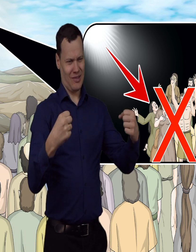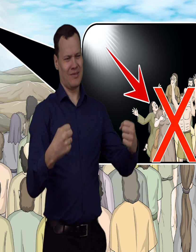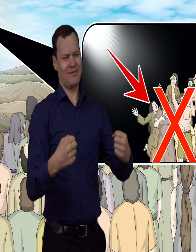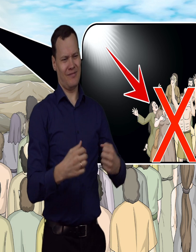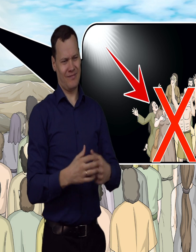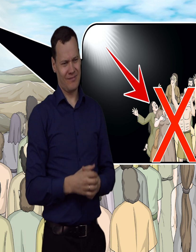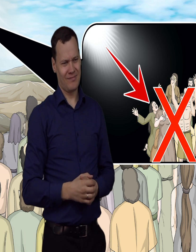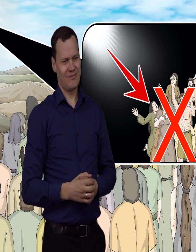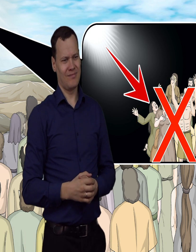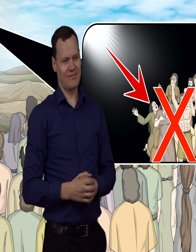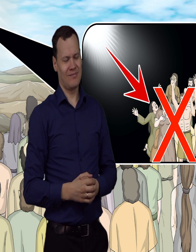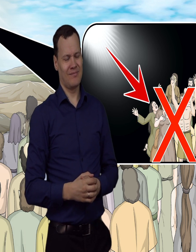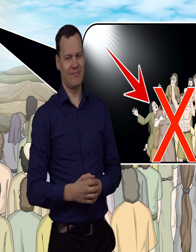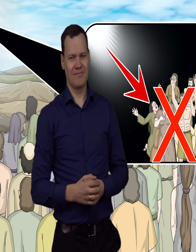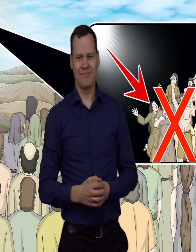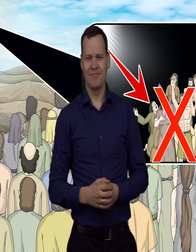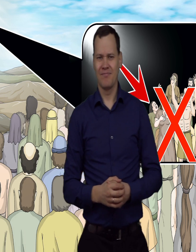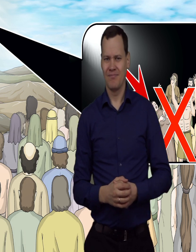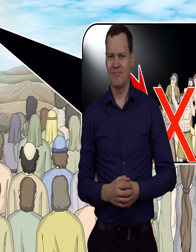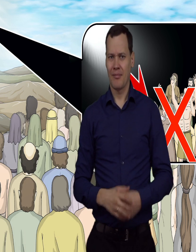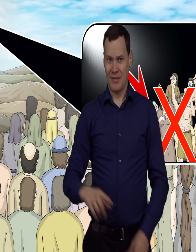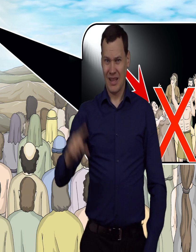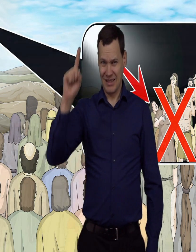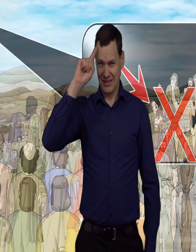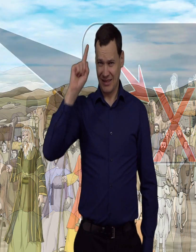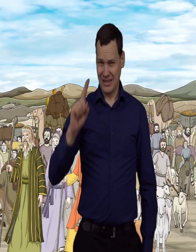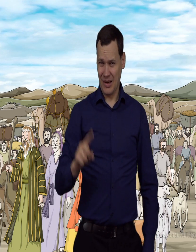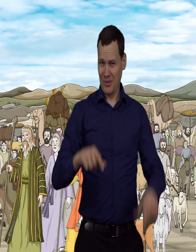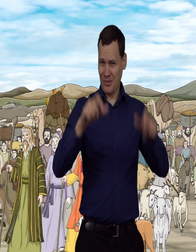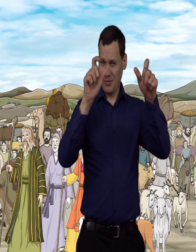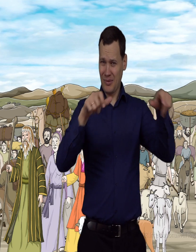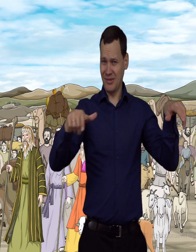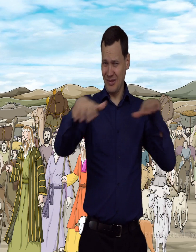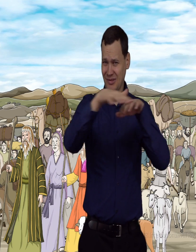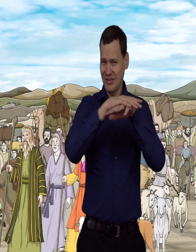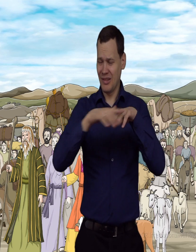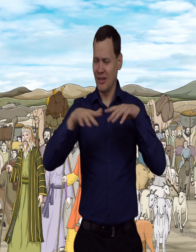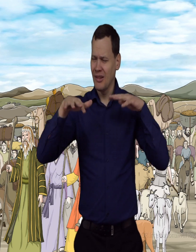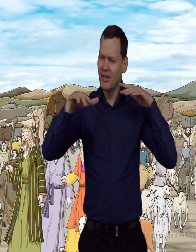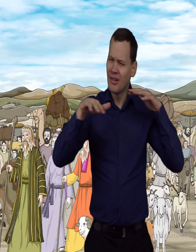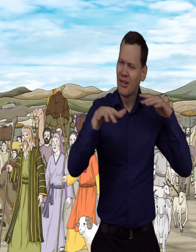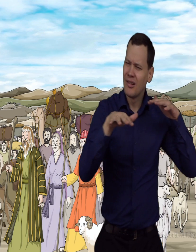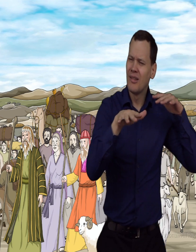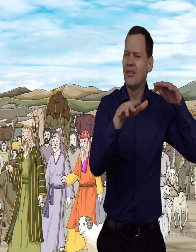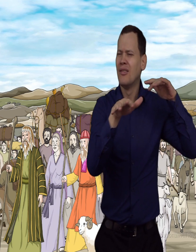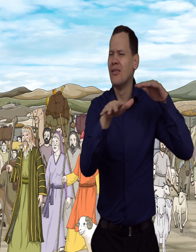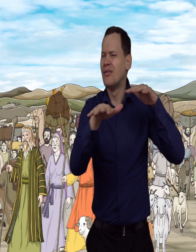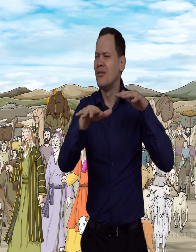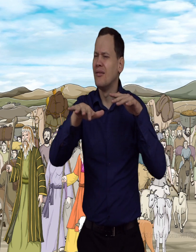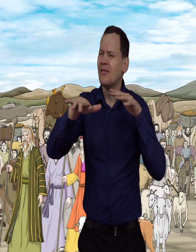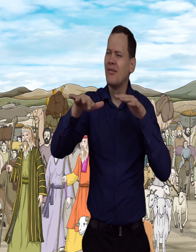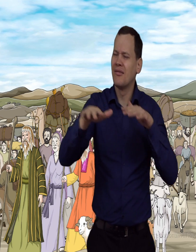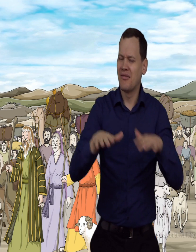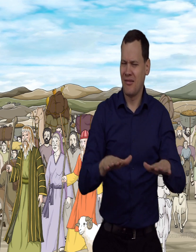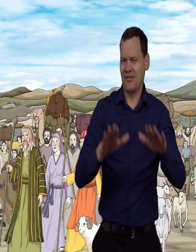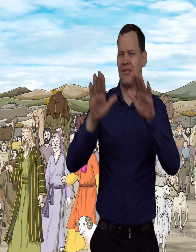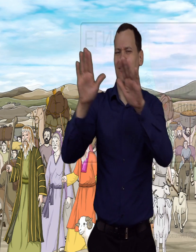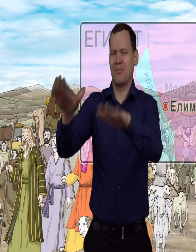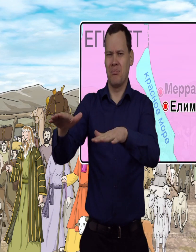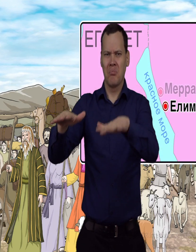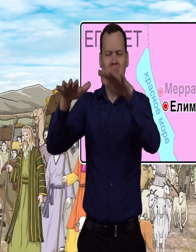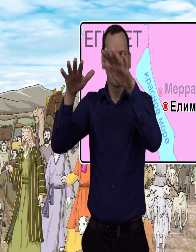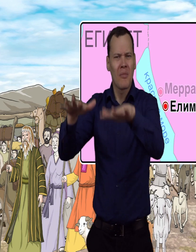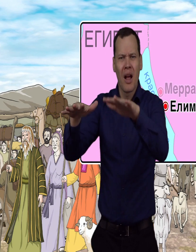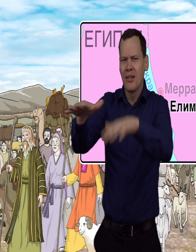For I am the LORD who heals you.”